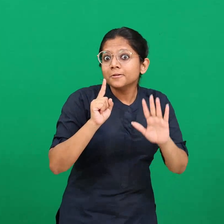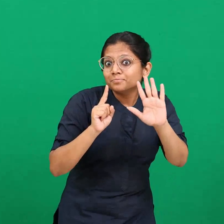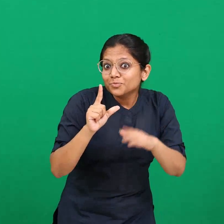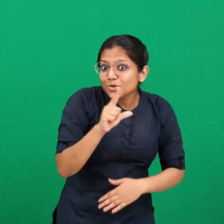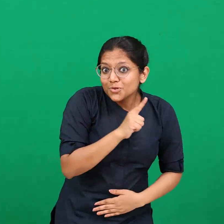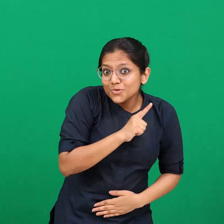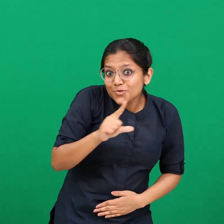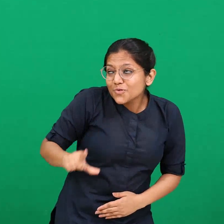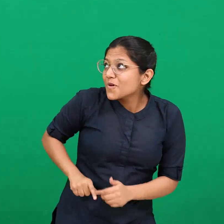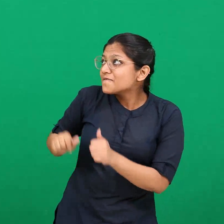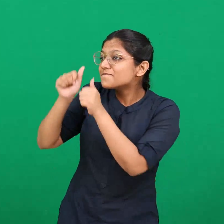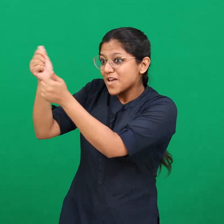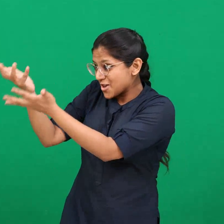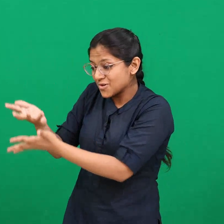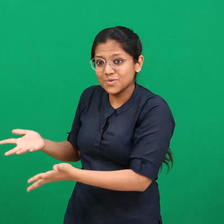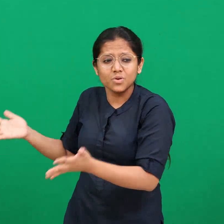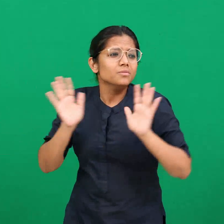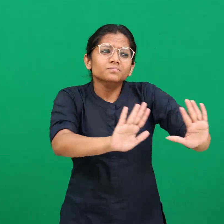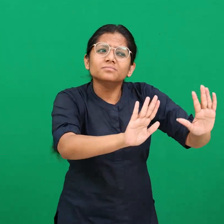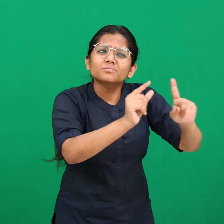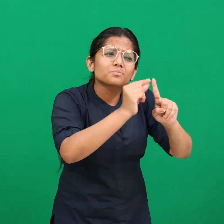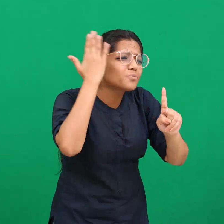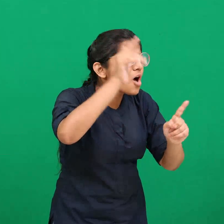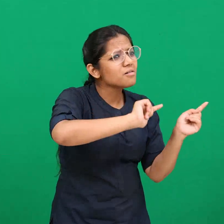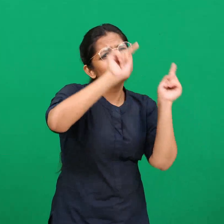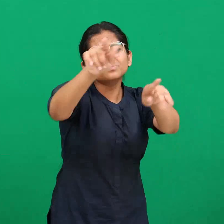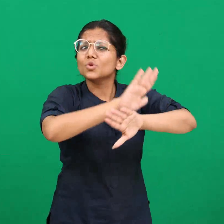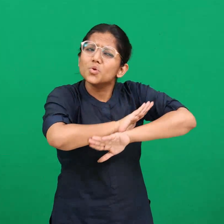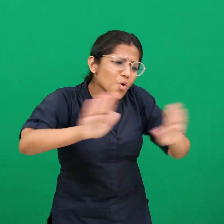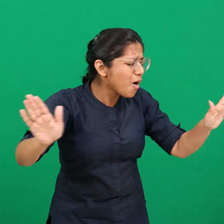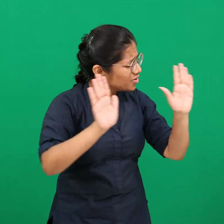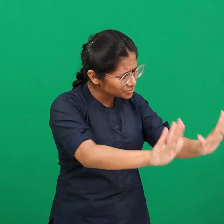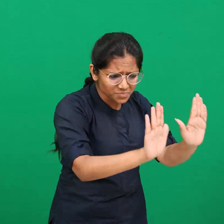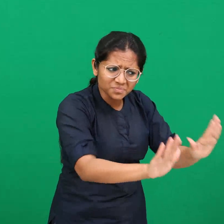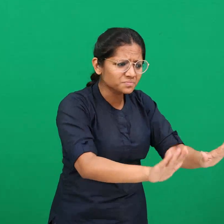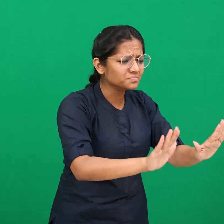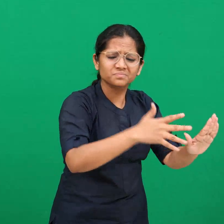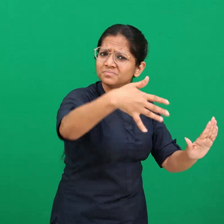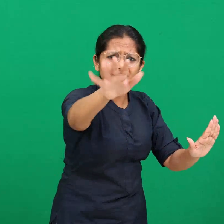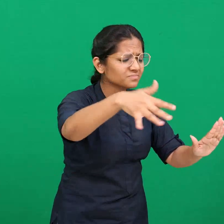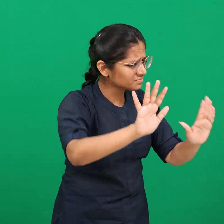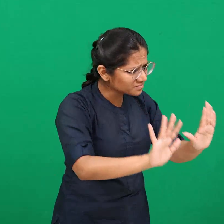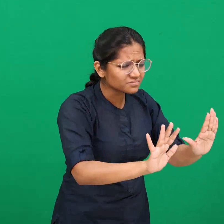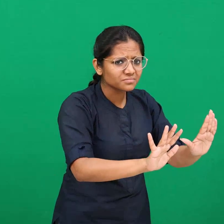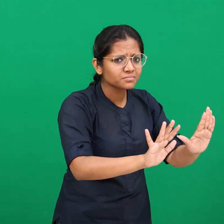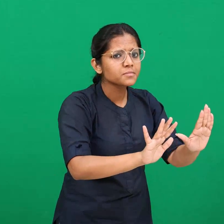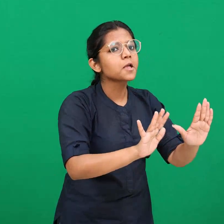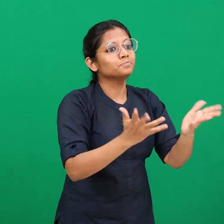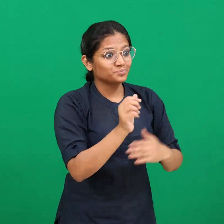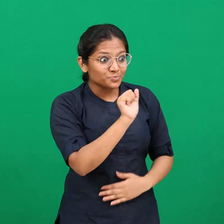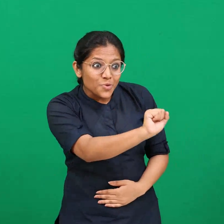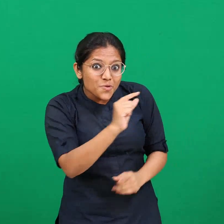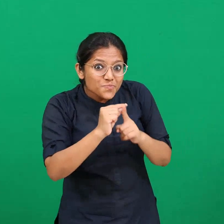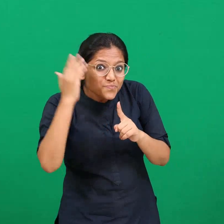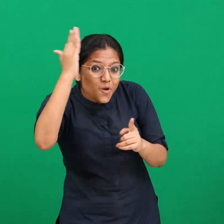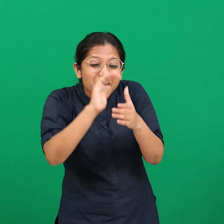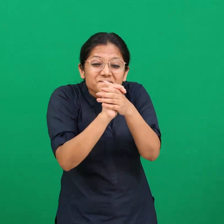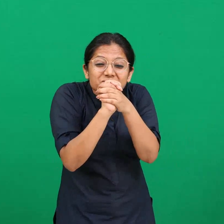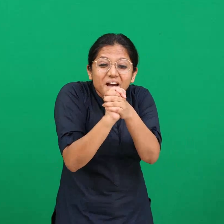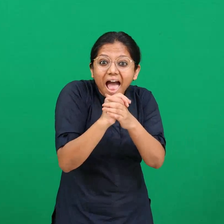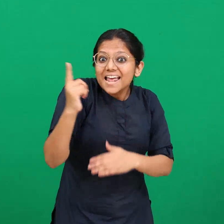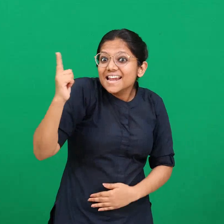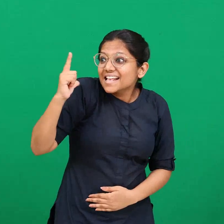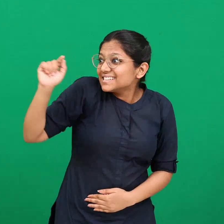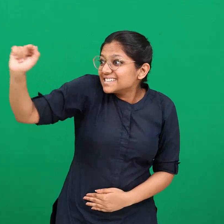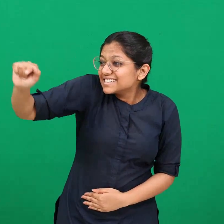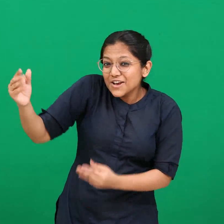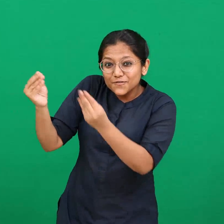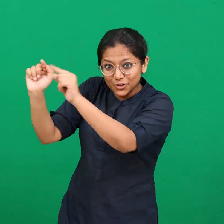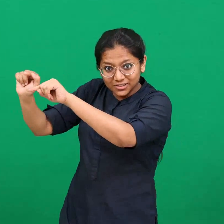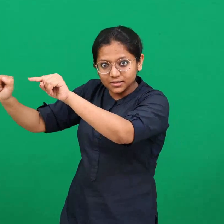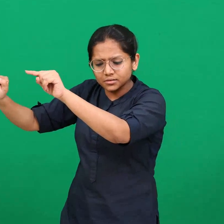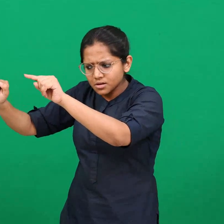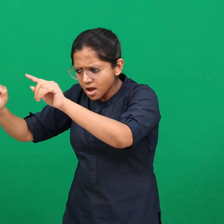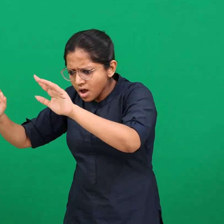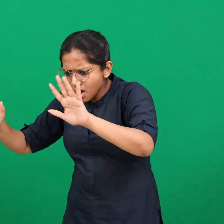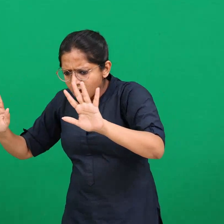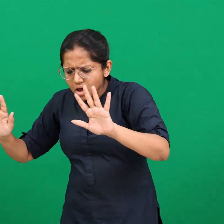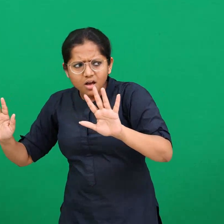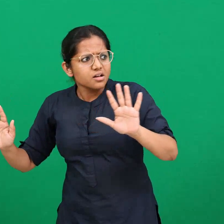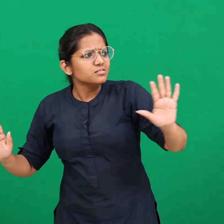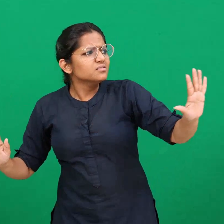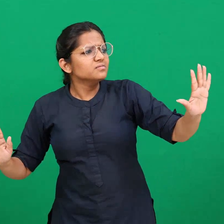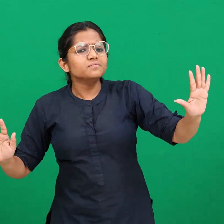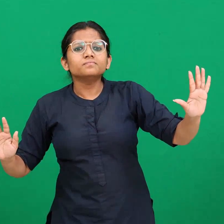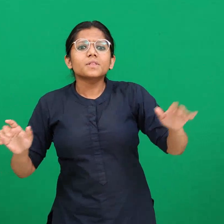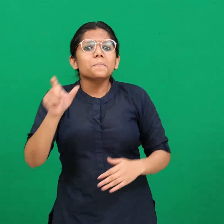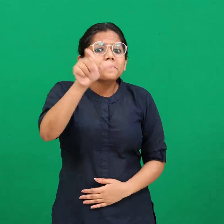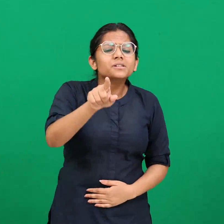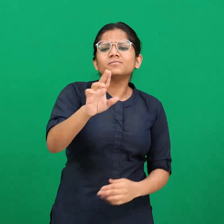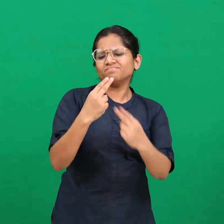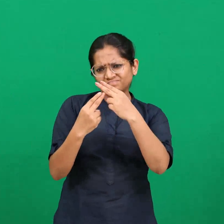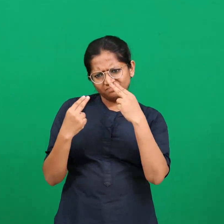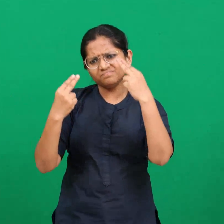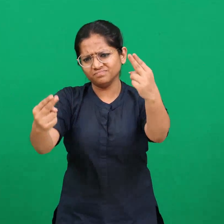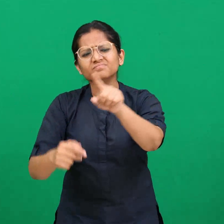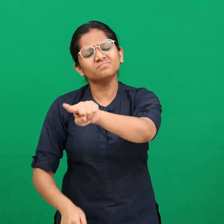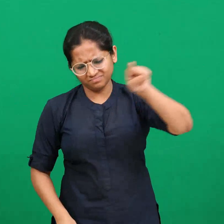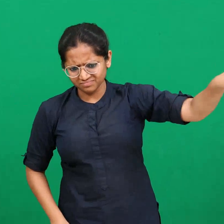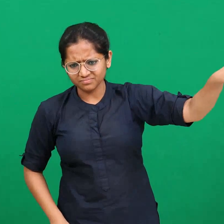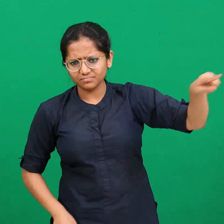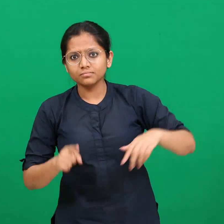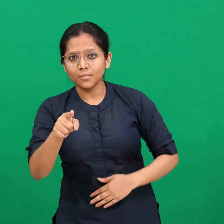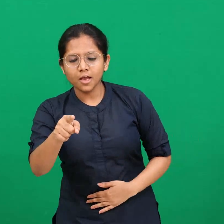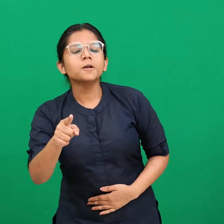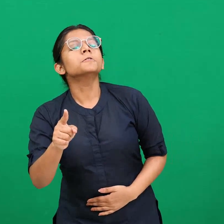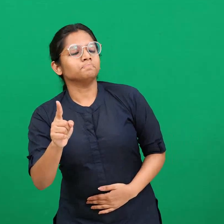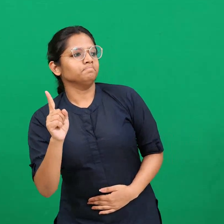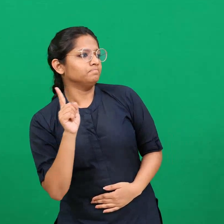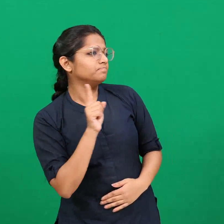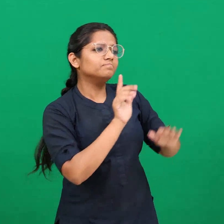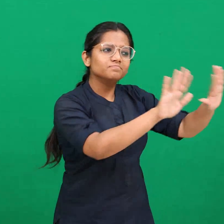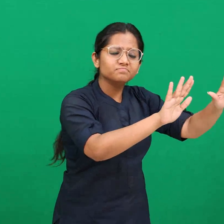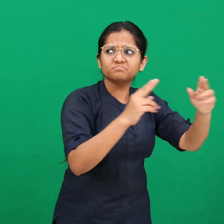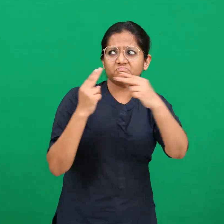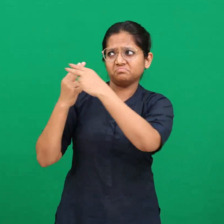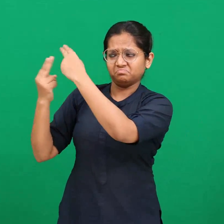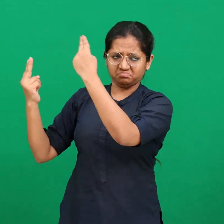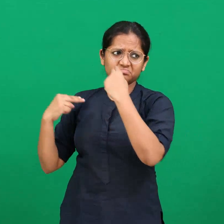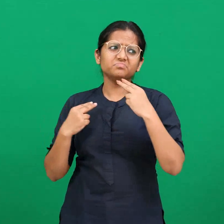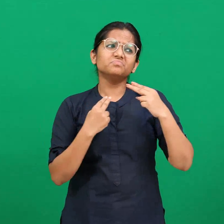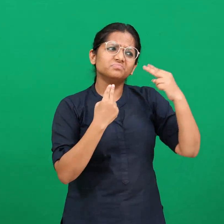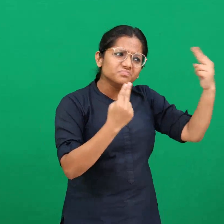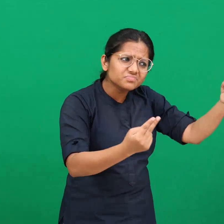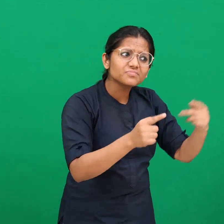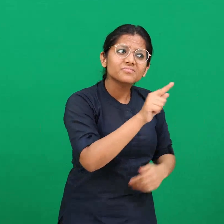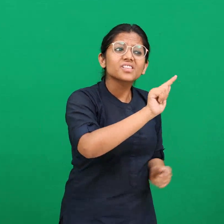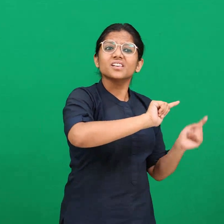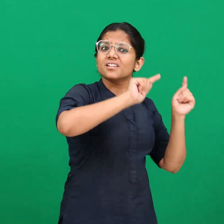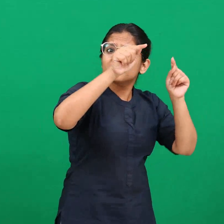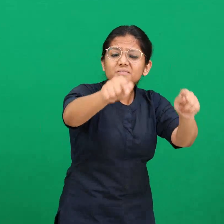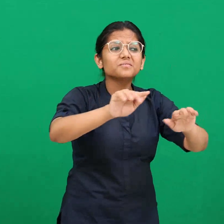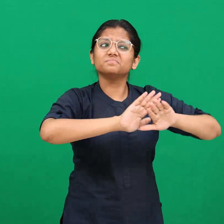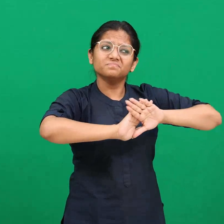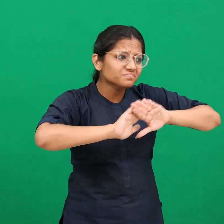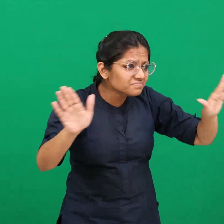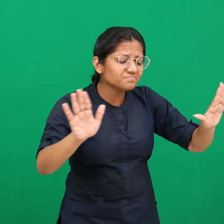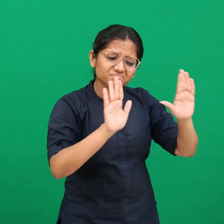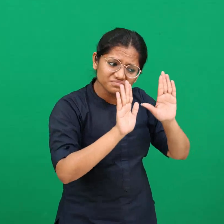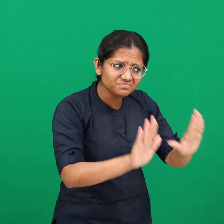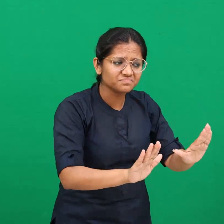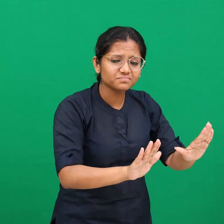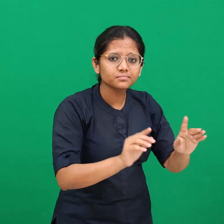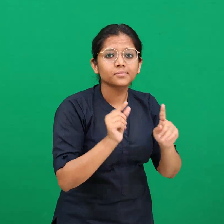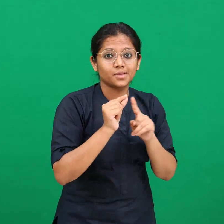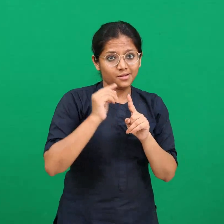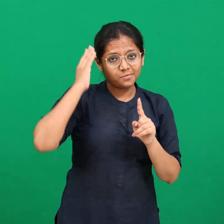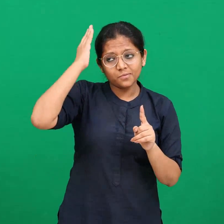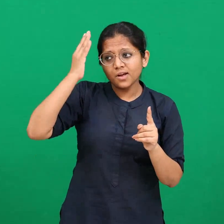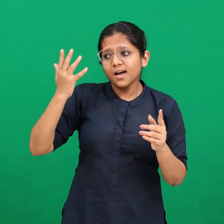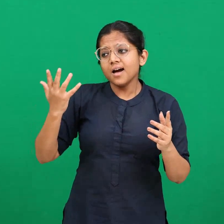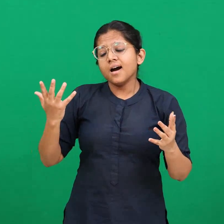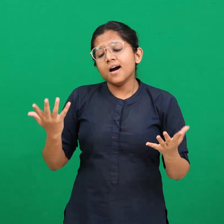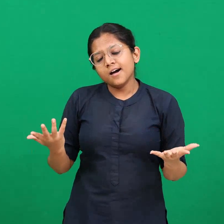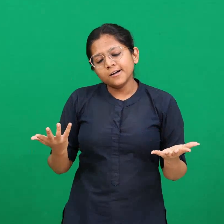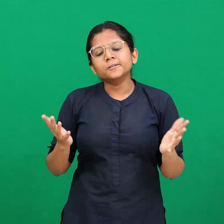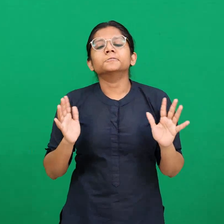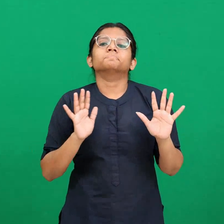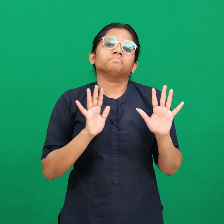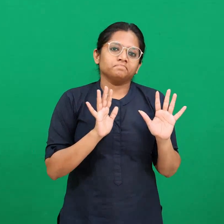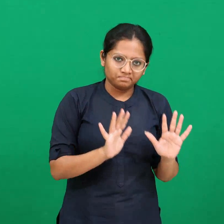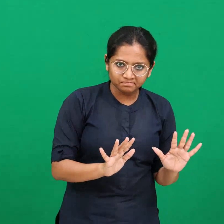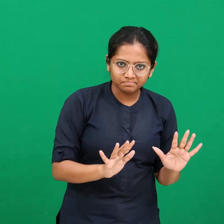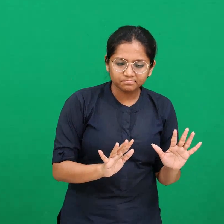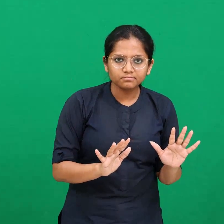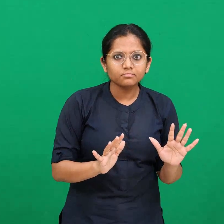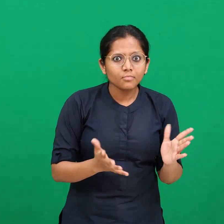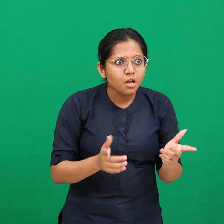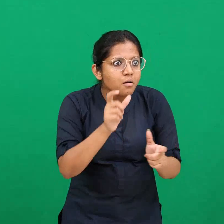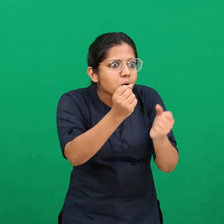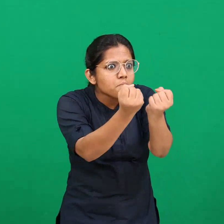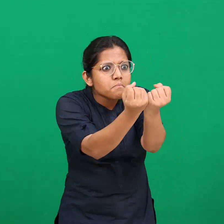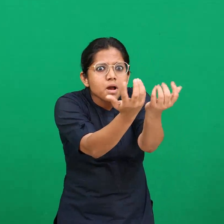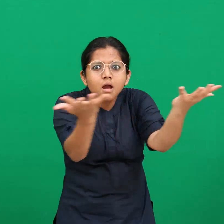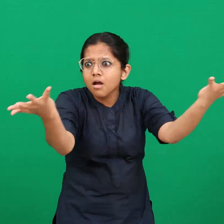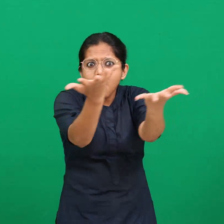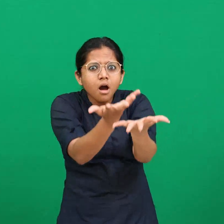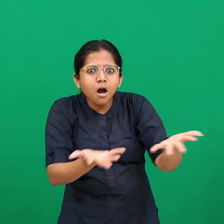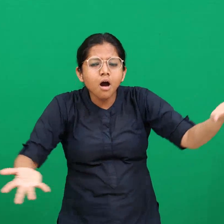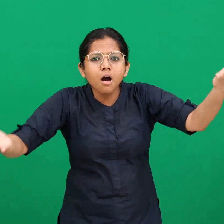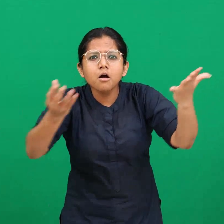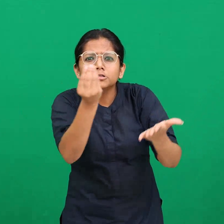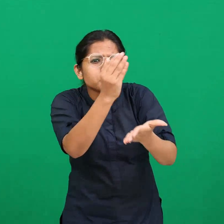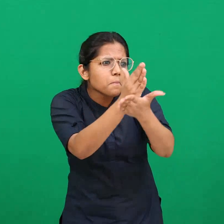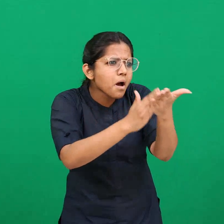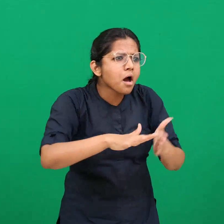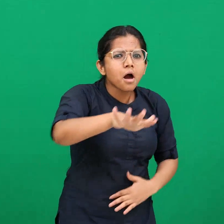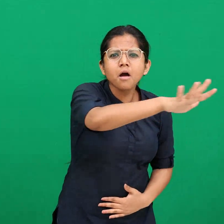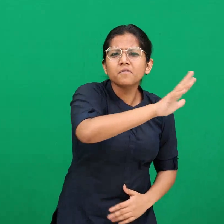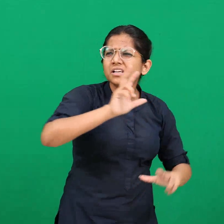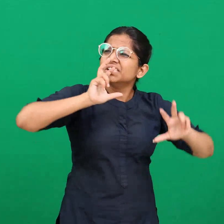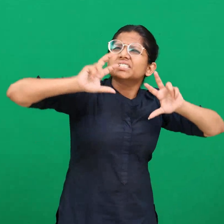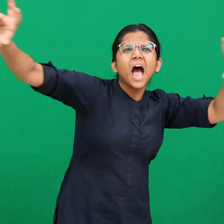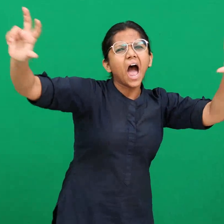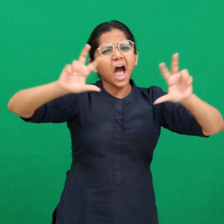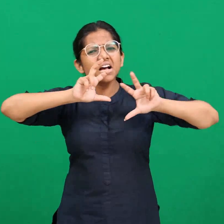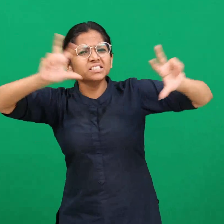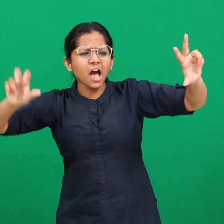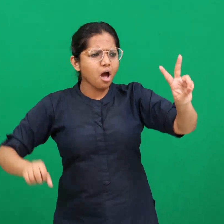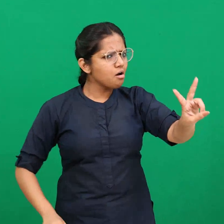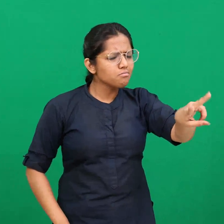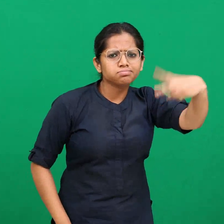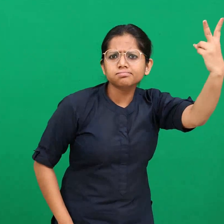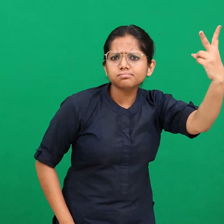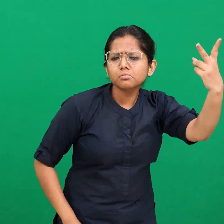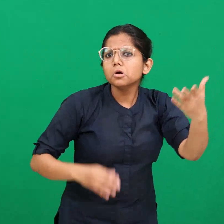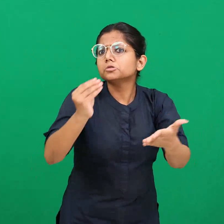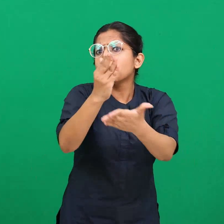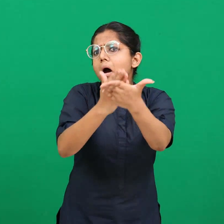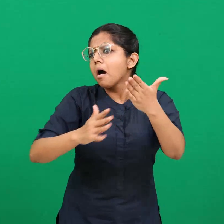Even some of Paul's friends who were officials of the province of Asia sent word to him, begging him not to venture into the theatre.